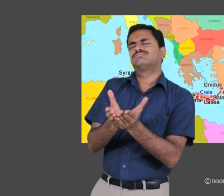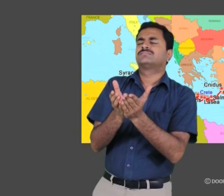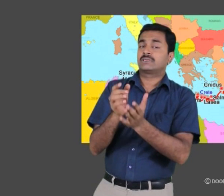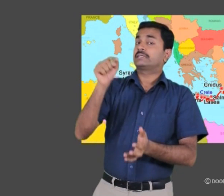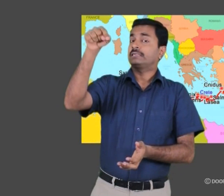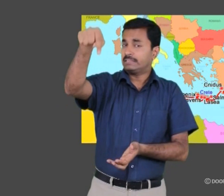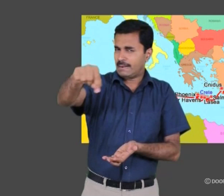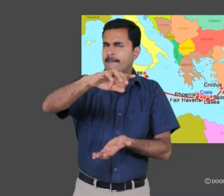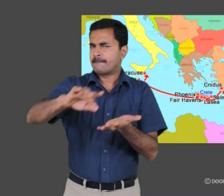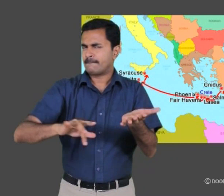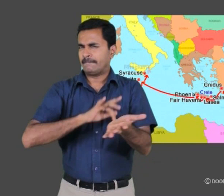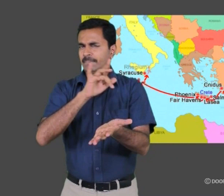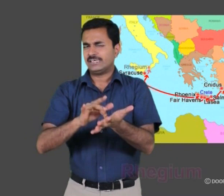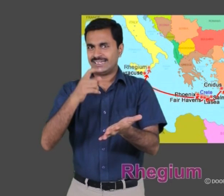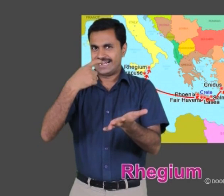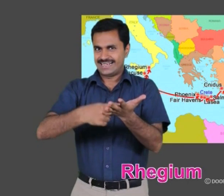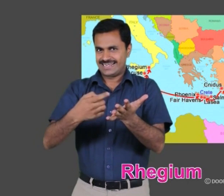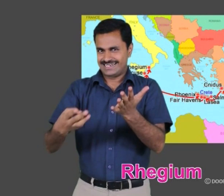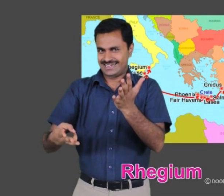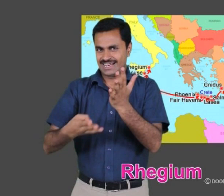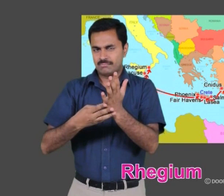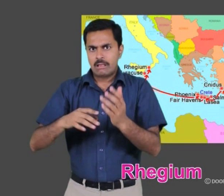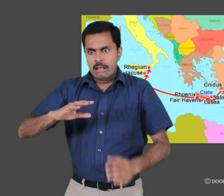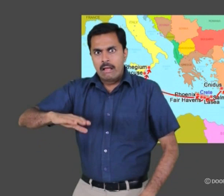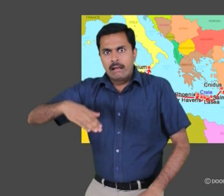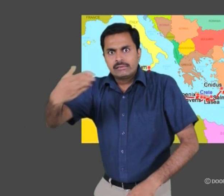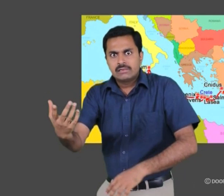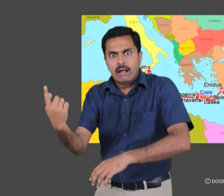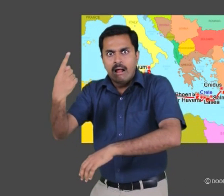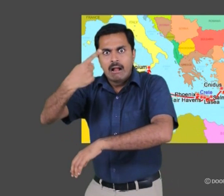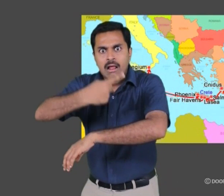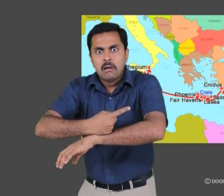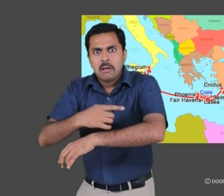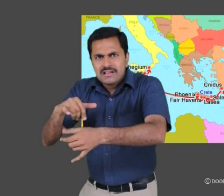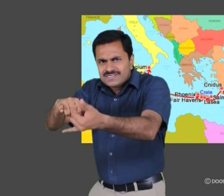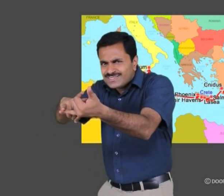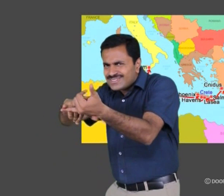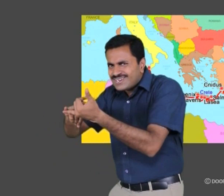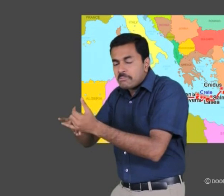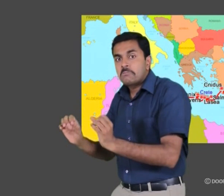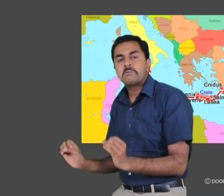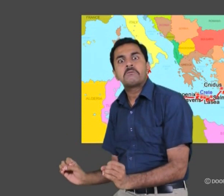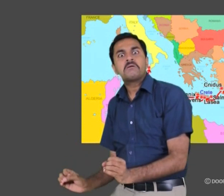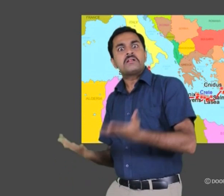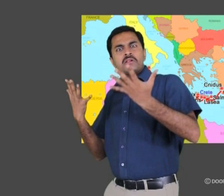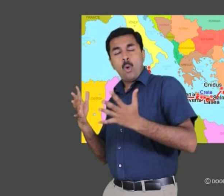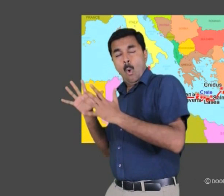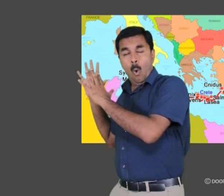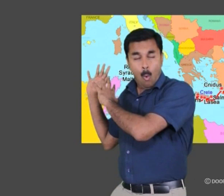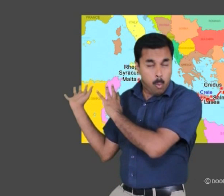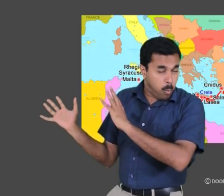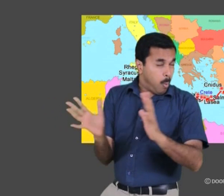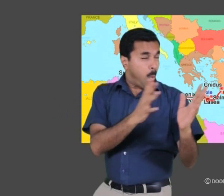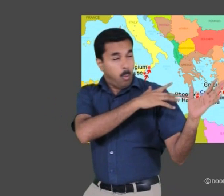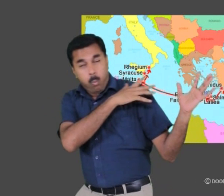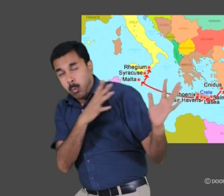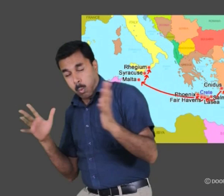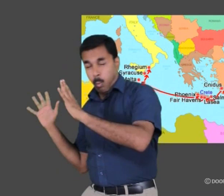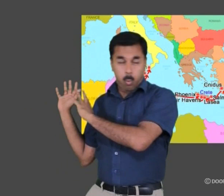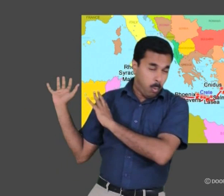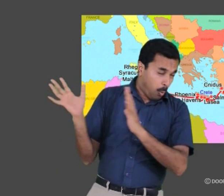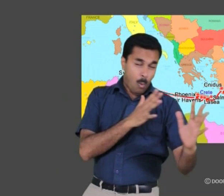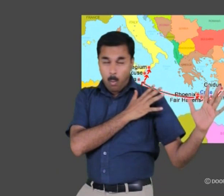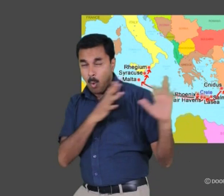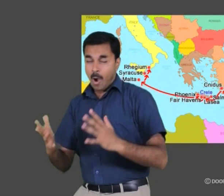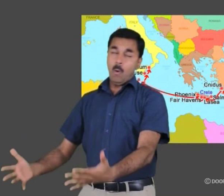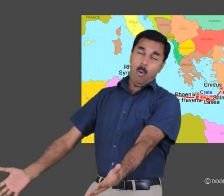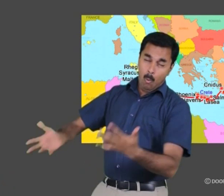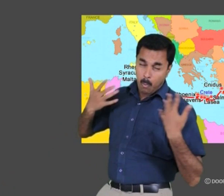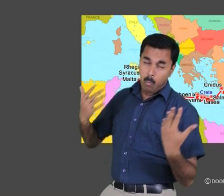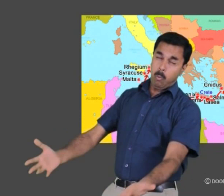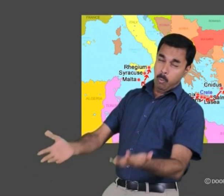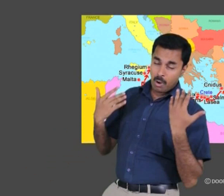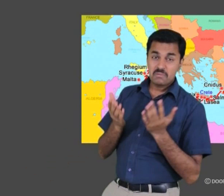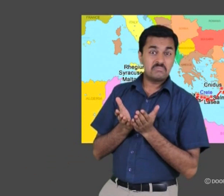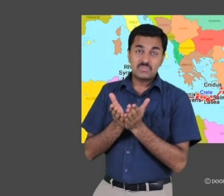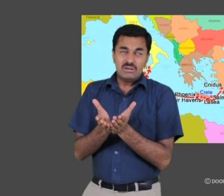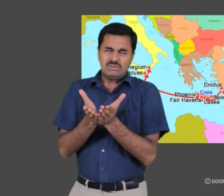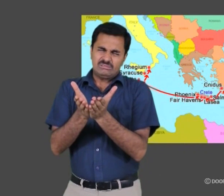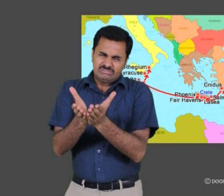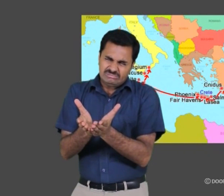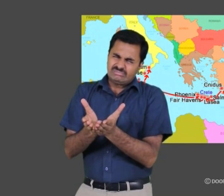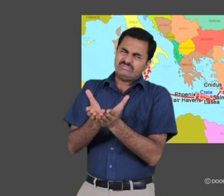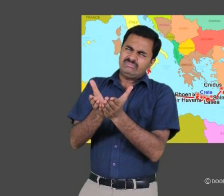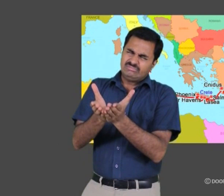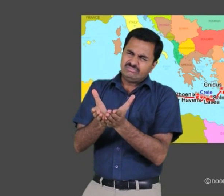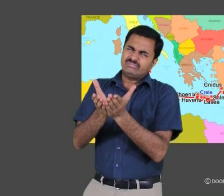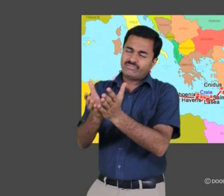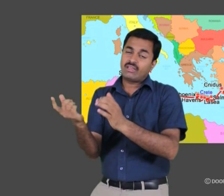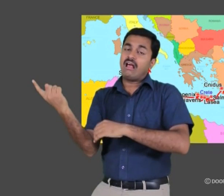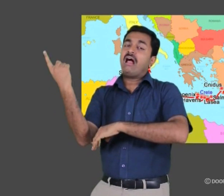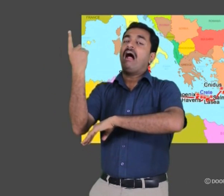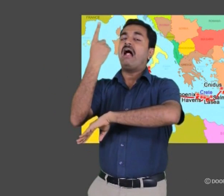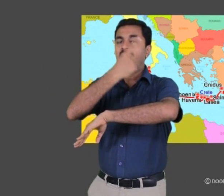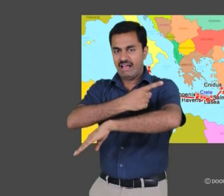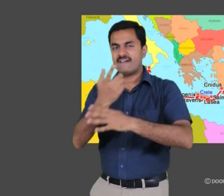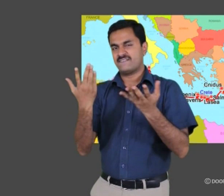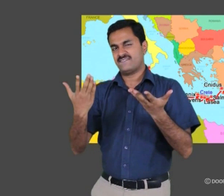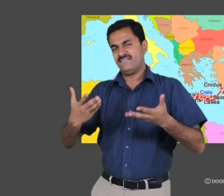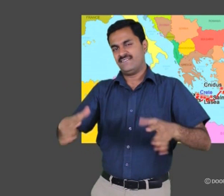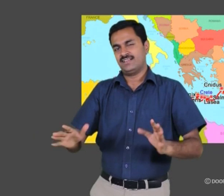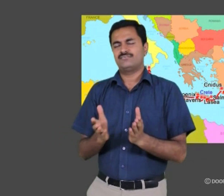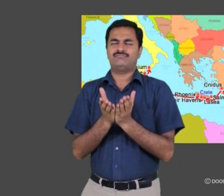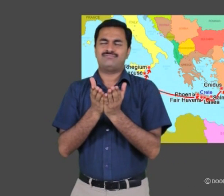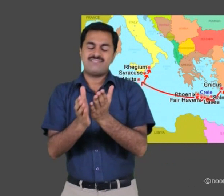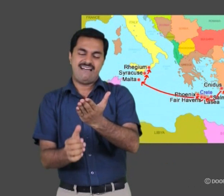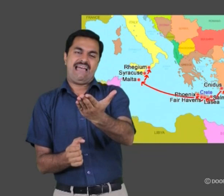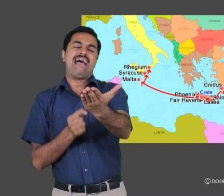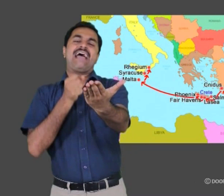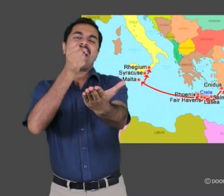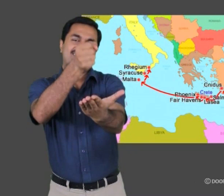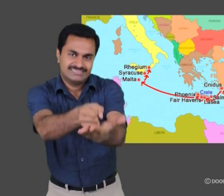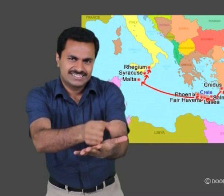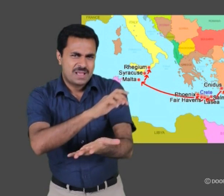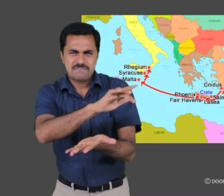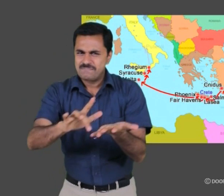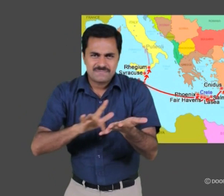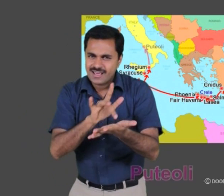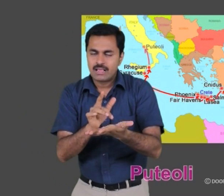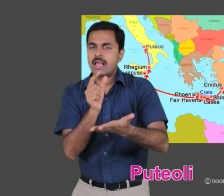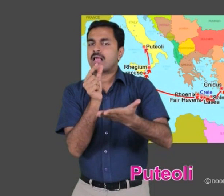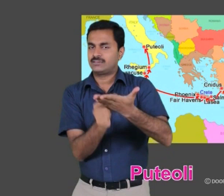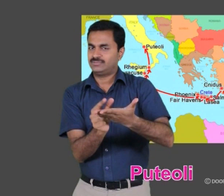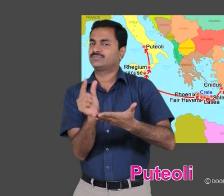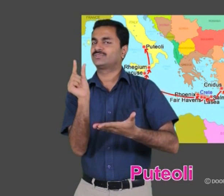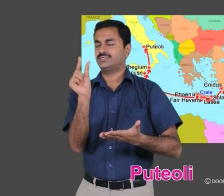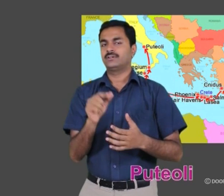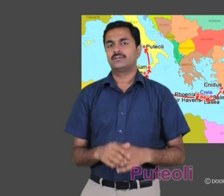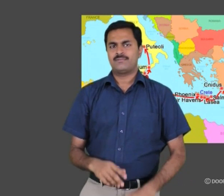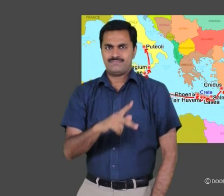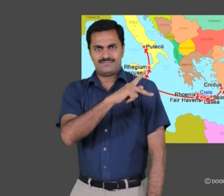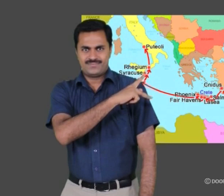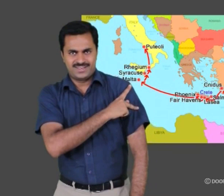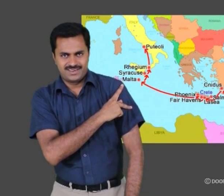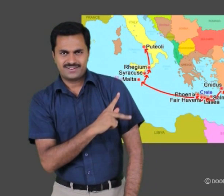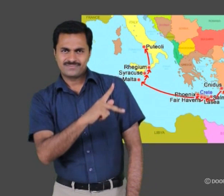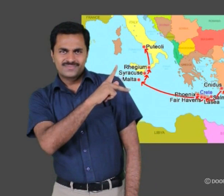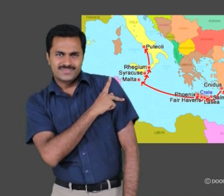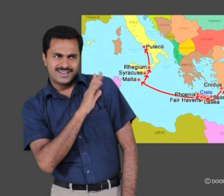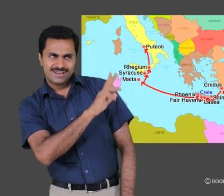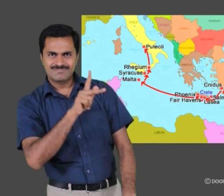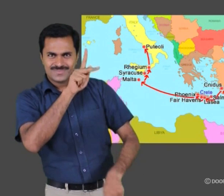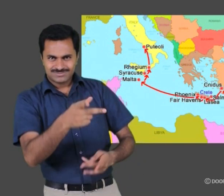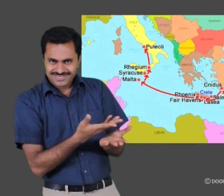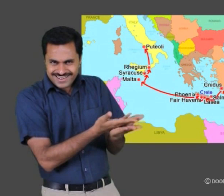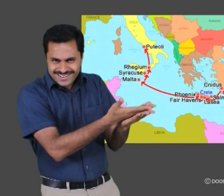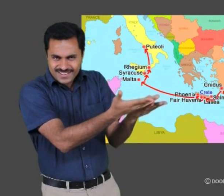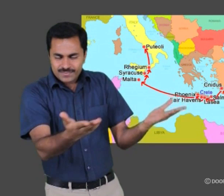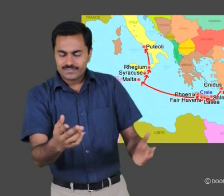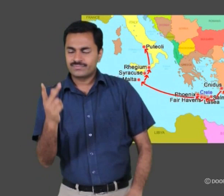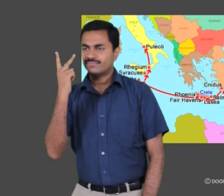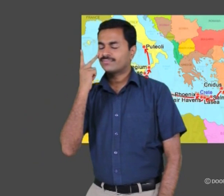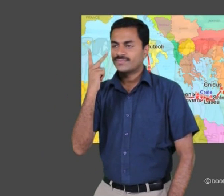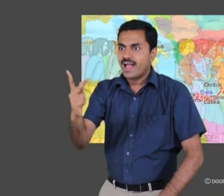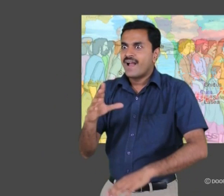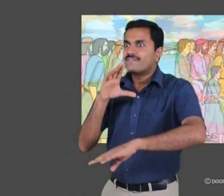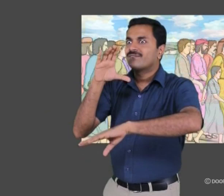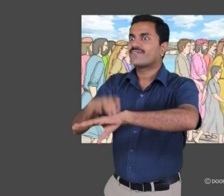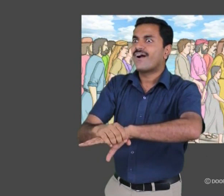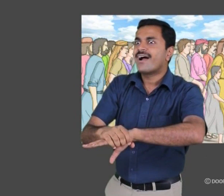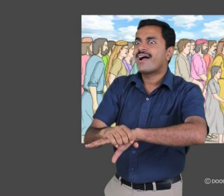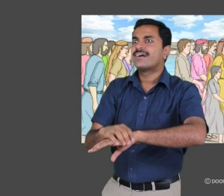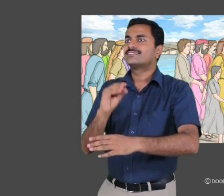From there we weighed anchor and came to Rhegium. After one day, a south wind came up, and on the second day we arrived at Puteoli.